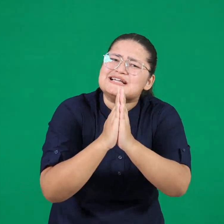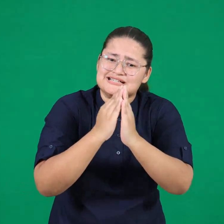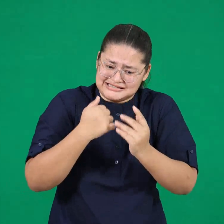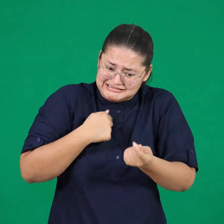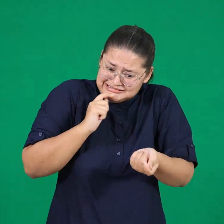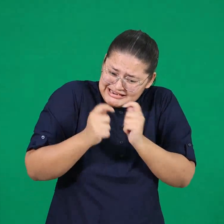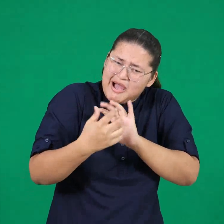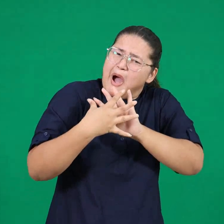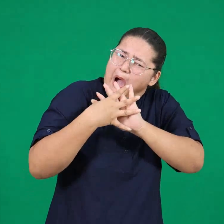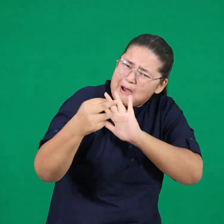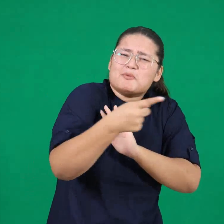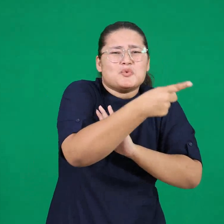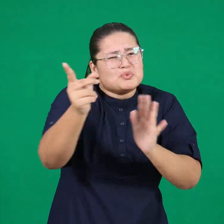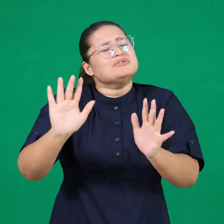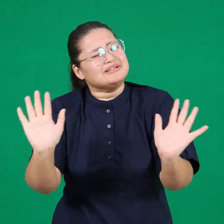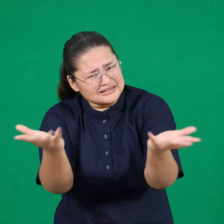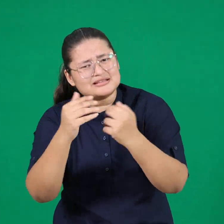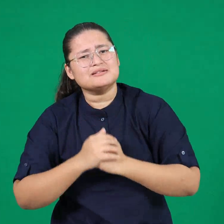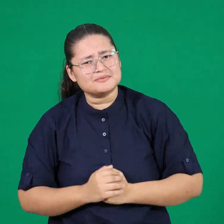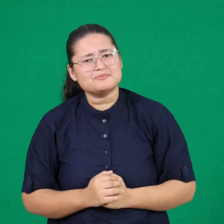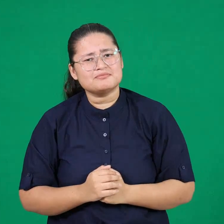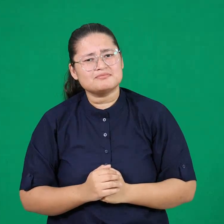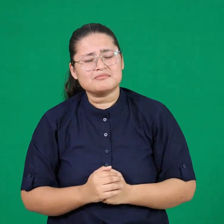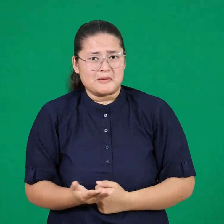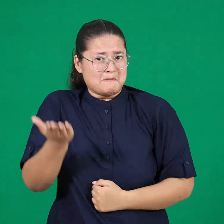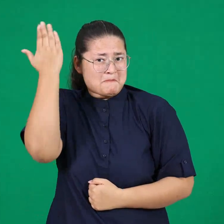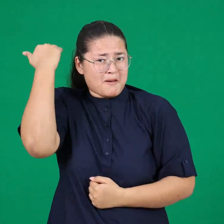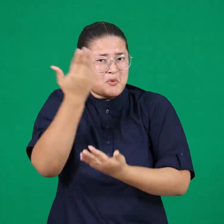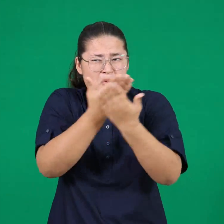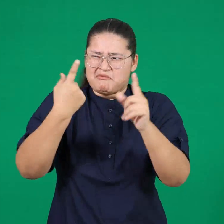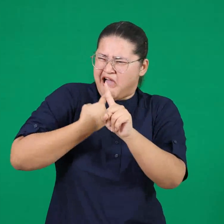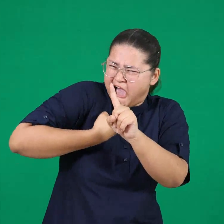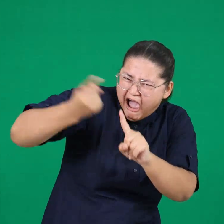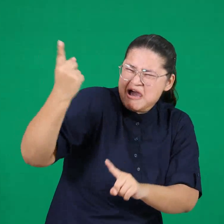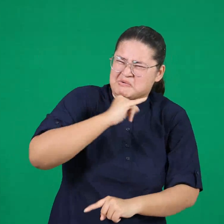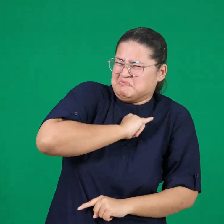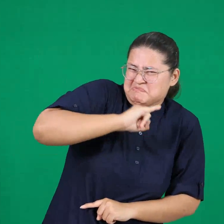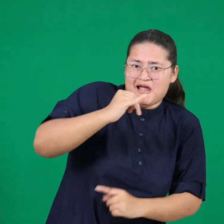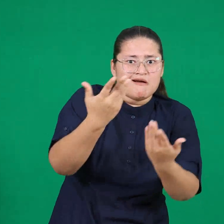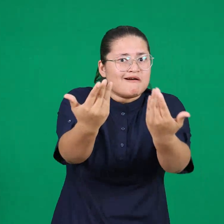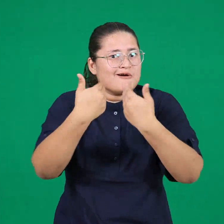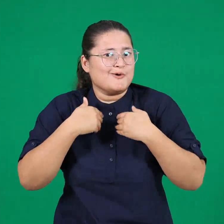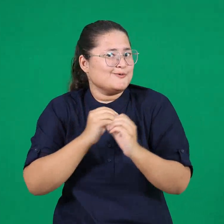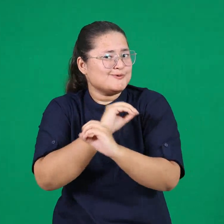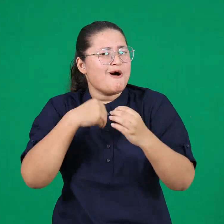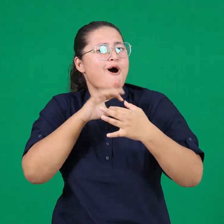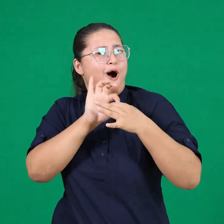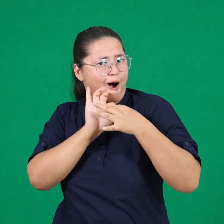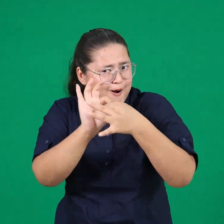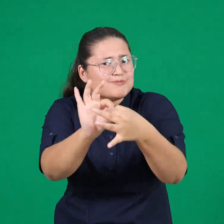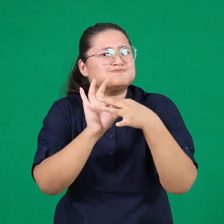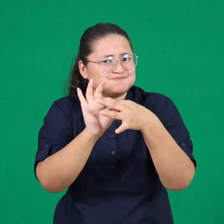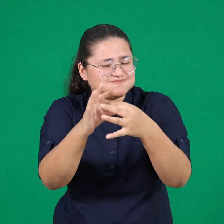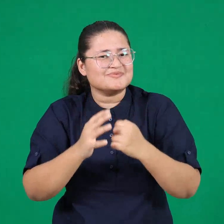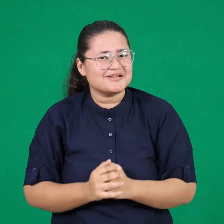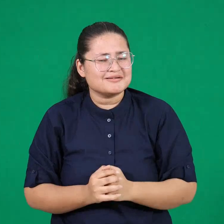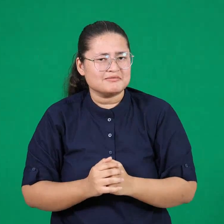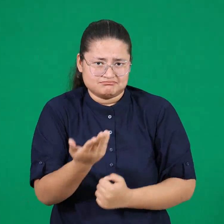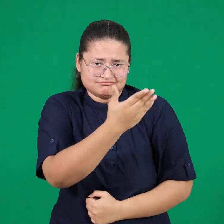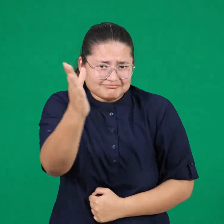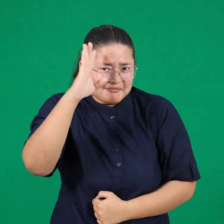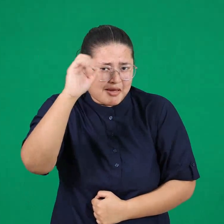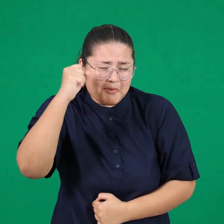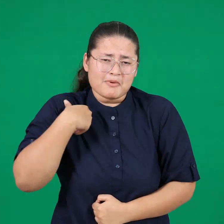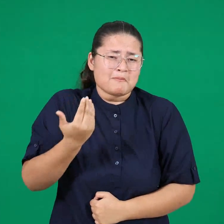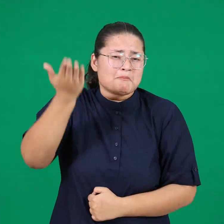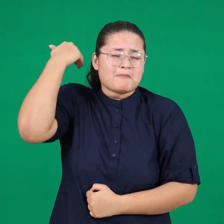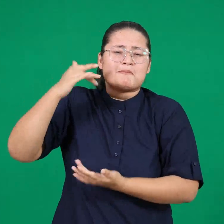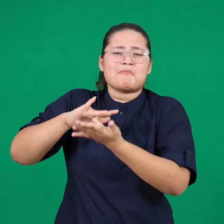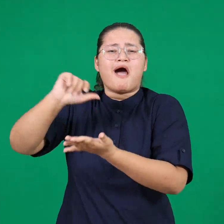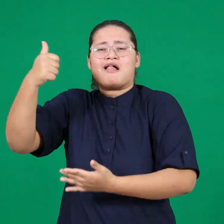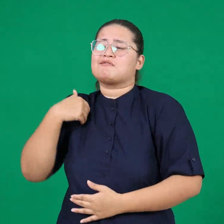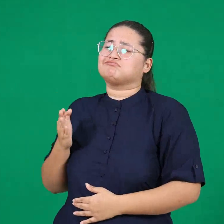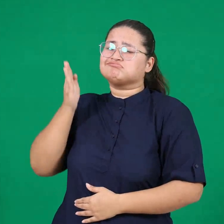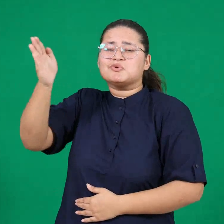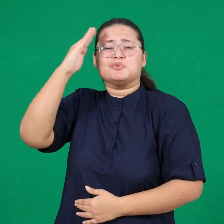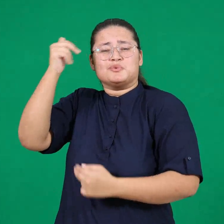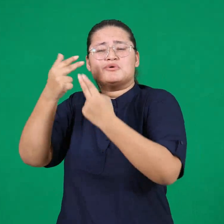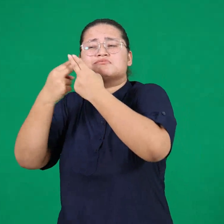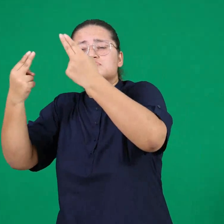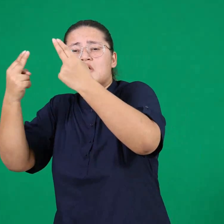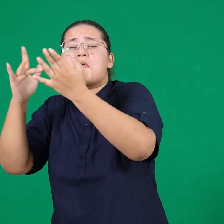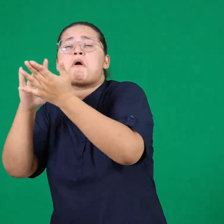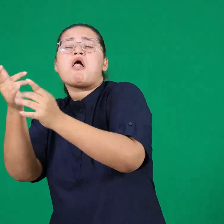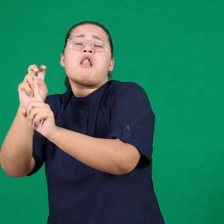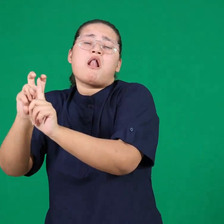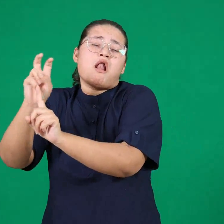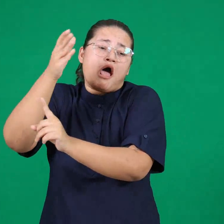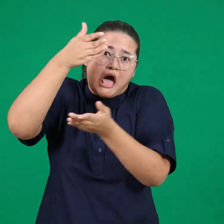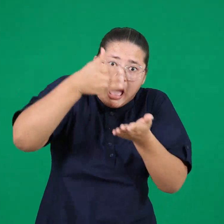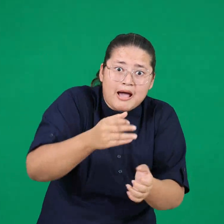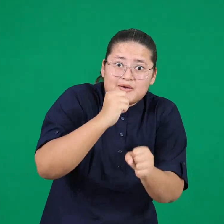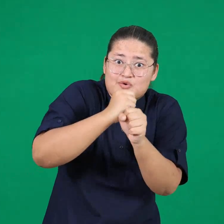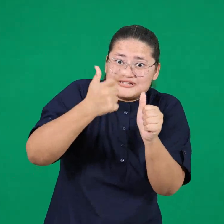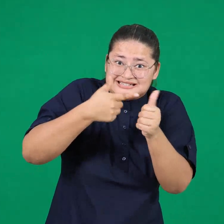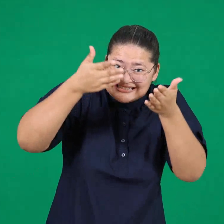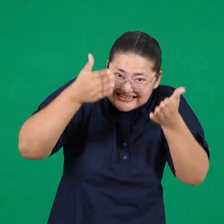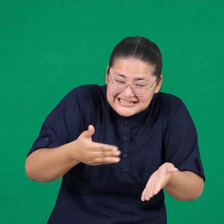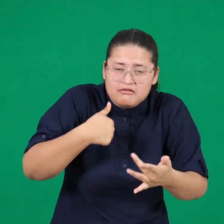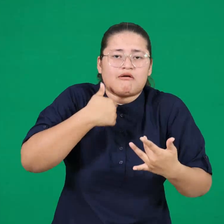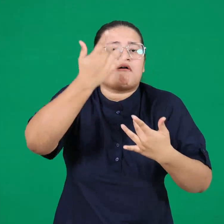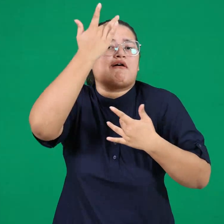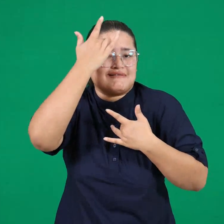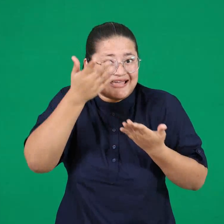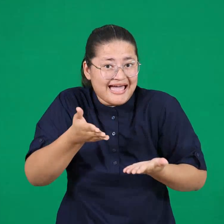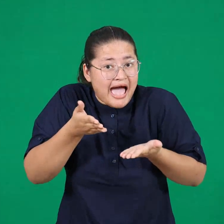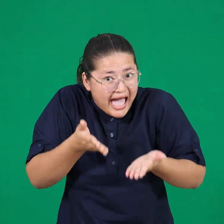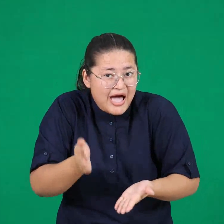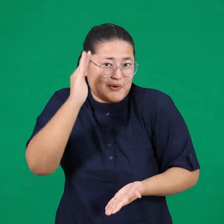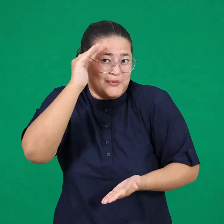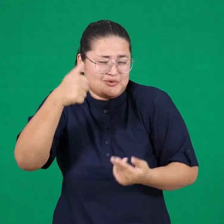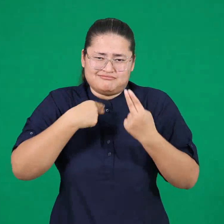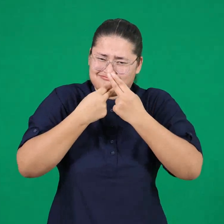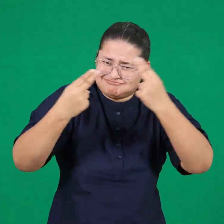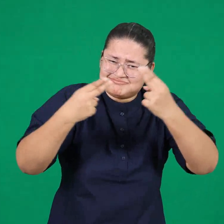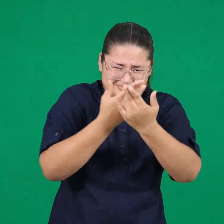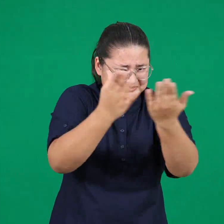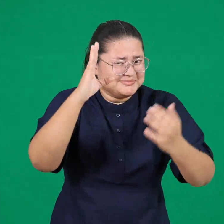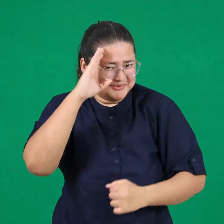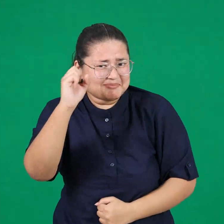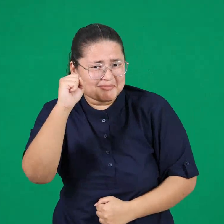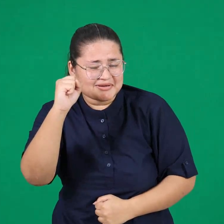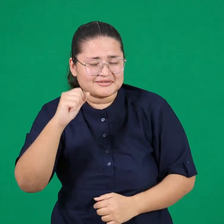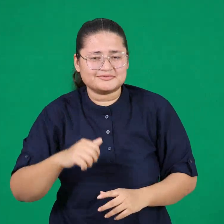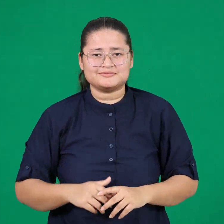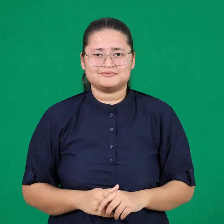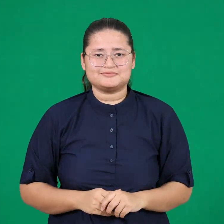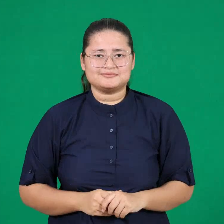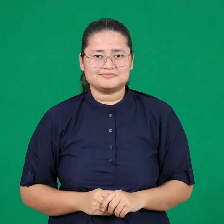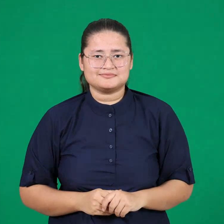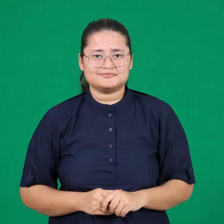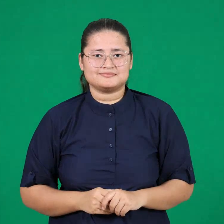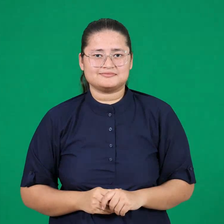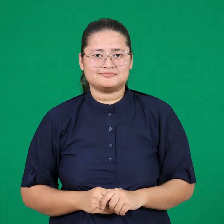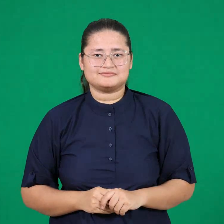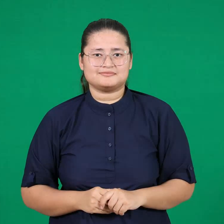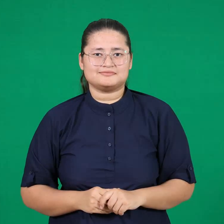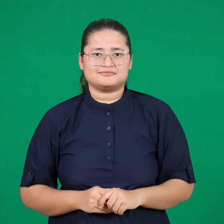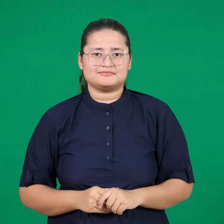You know that it was because of an illness that I first preached the gospel to you.